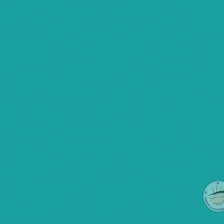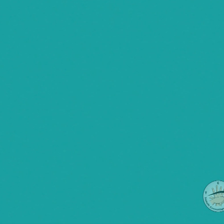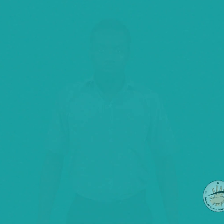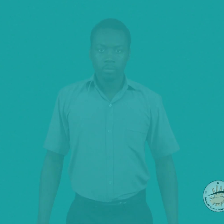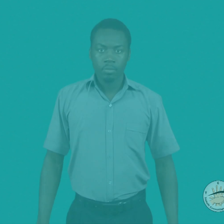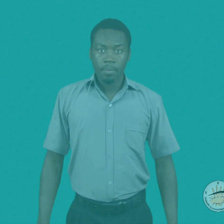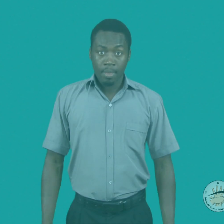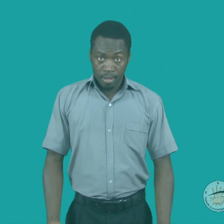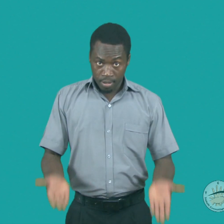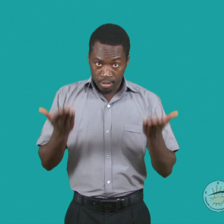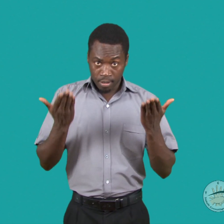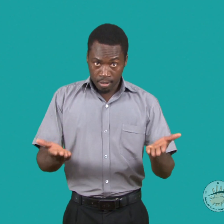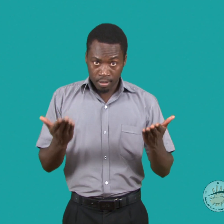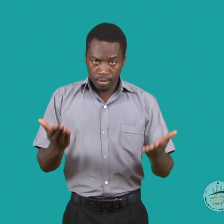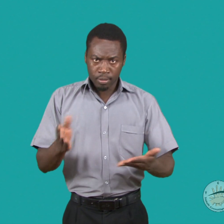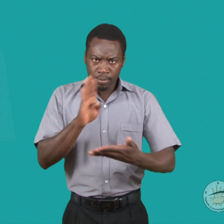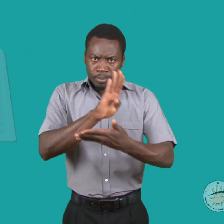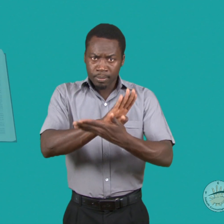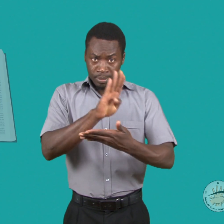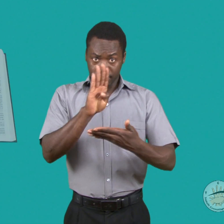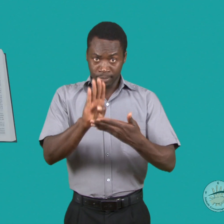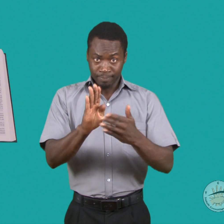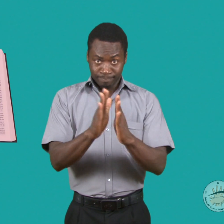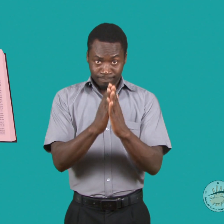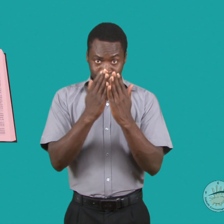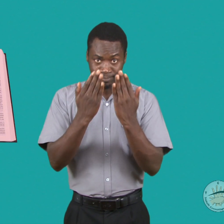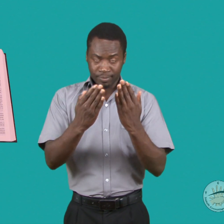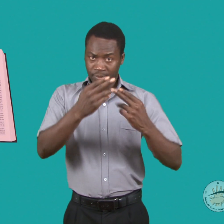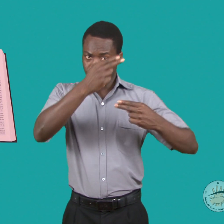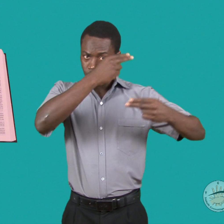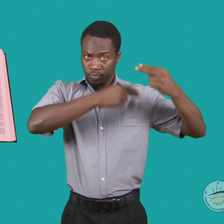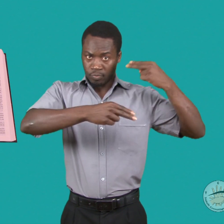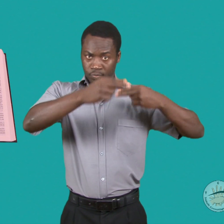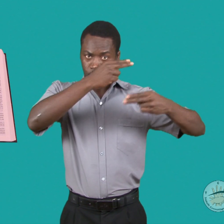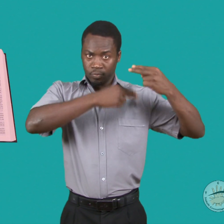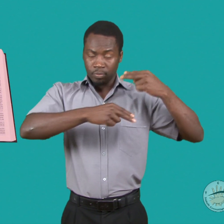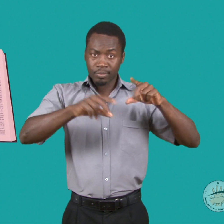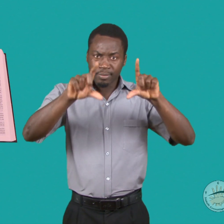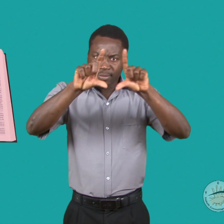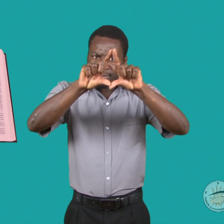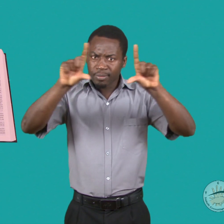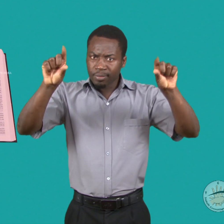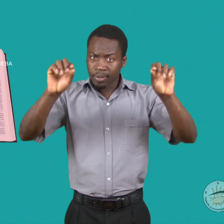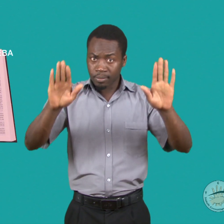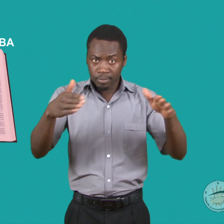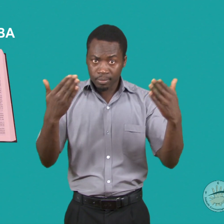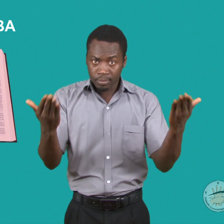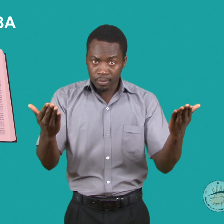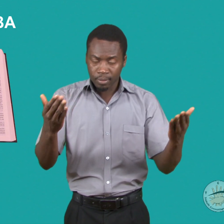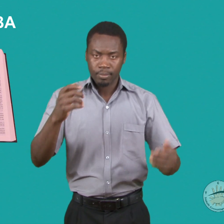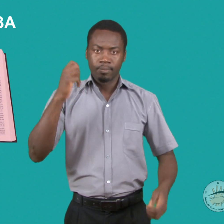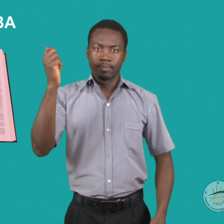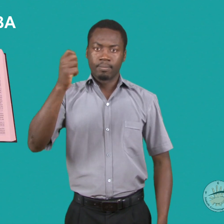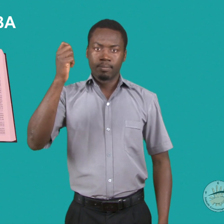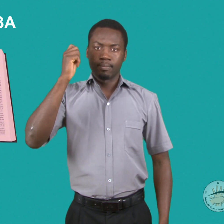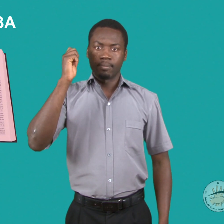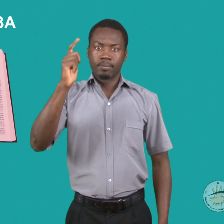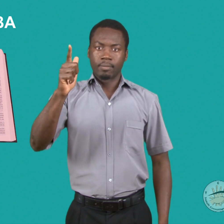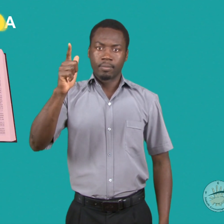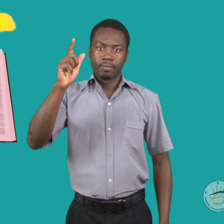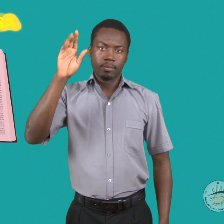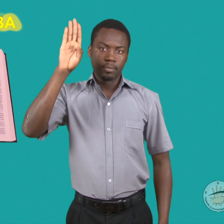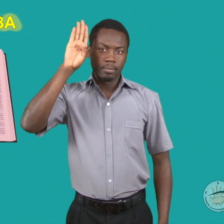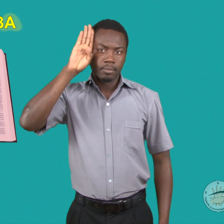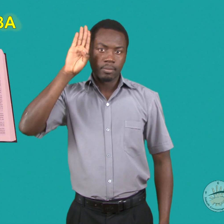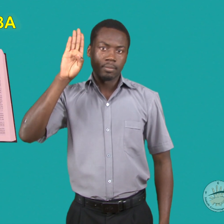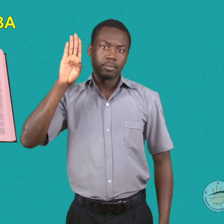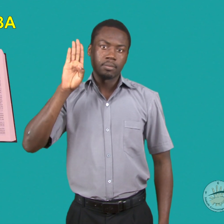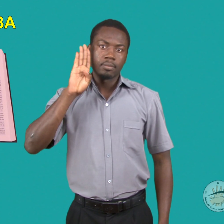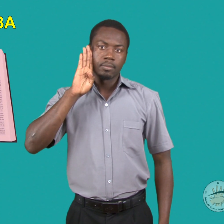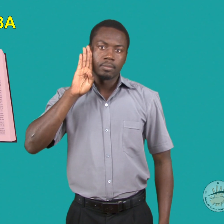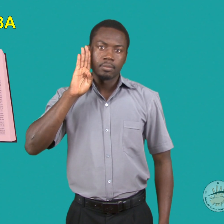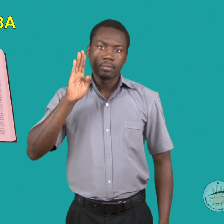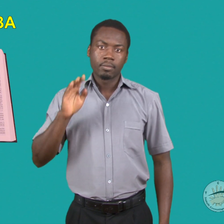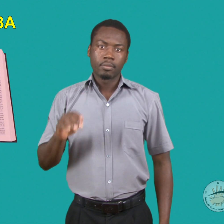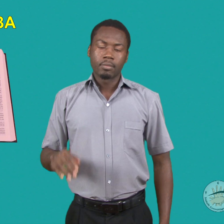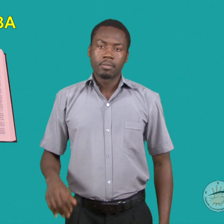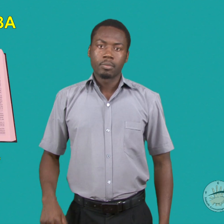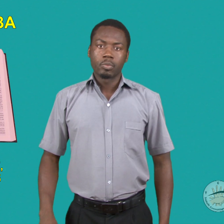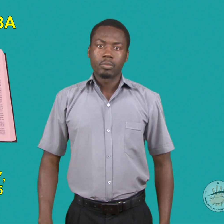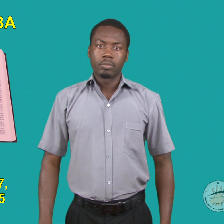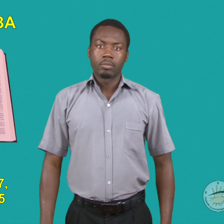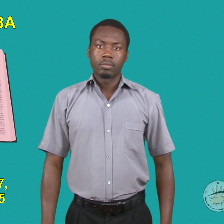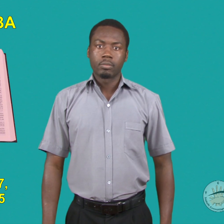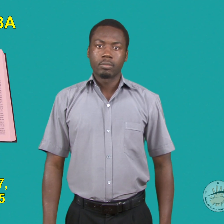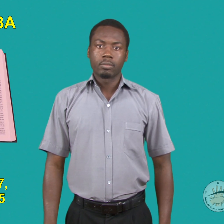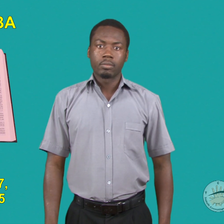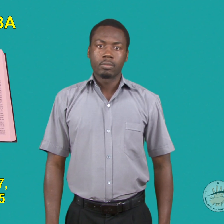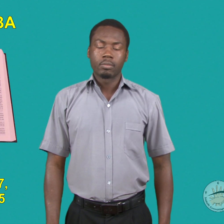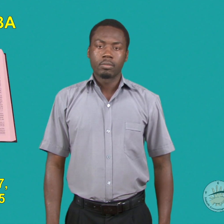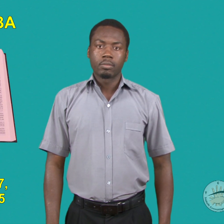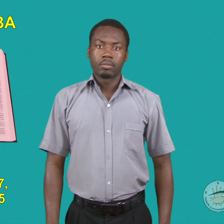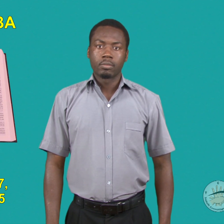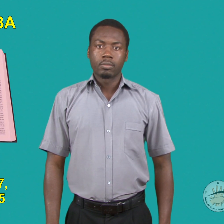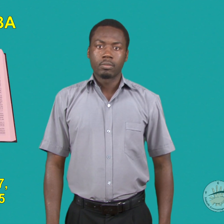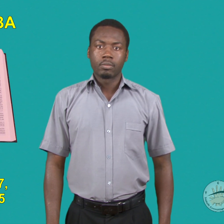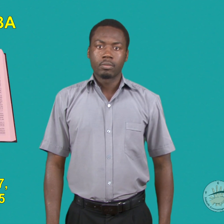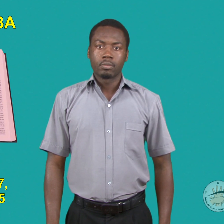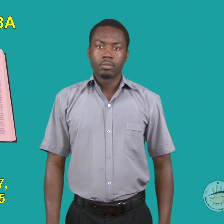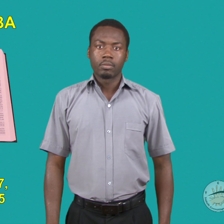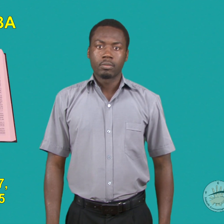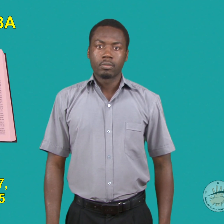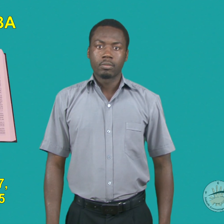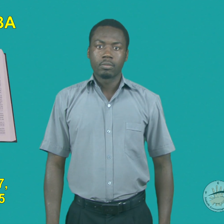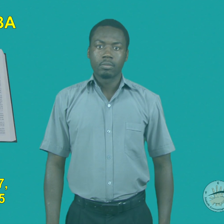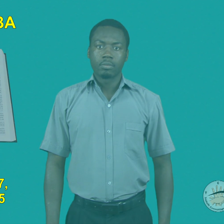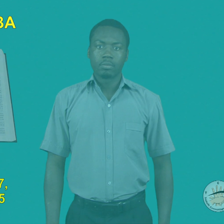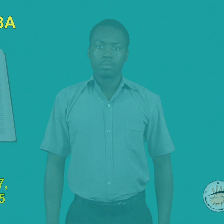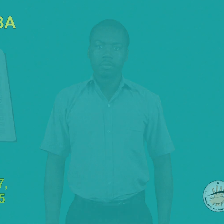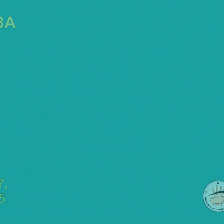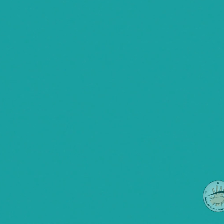David and Bathsheba